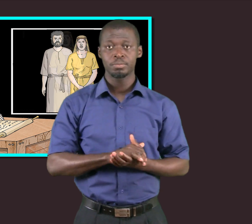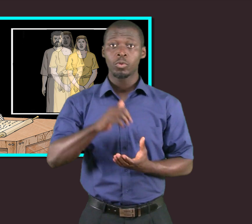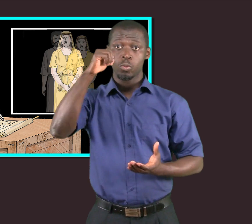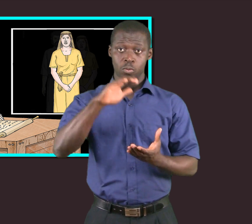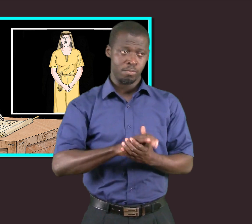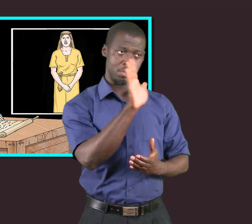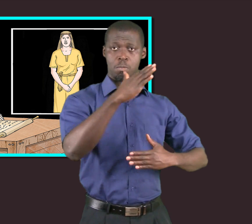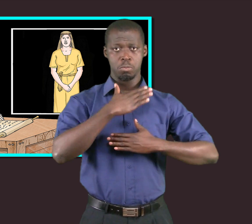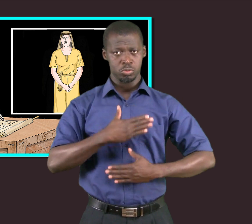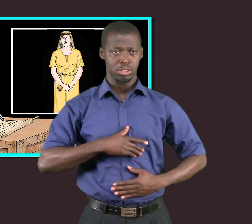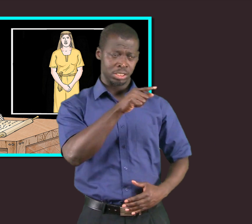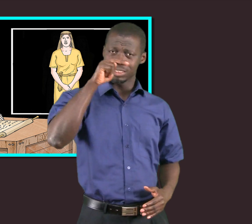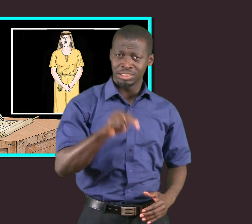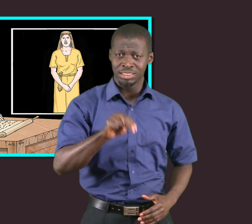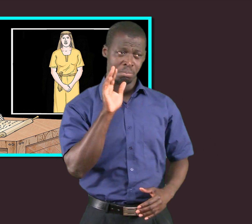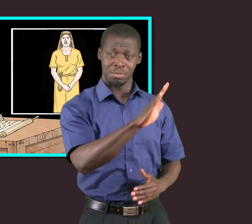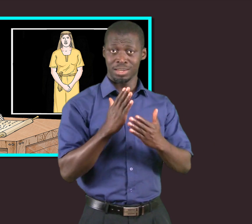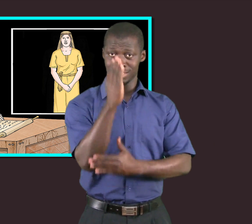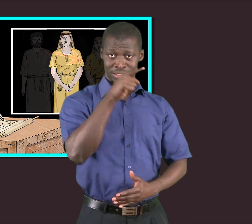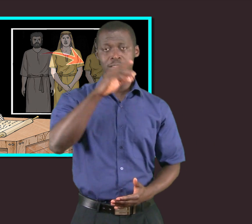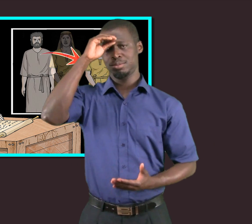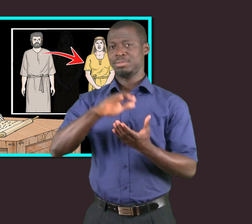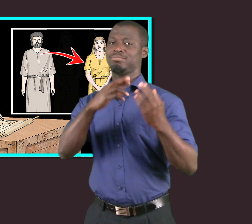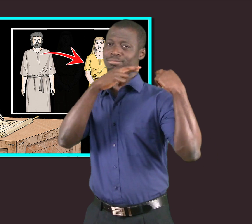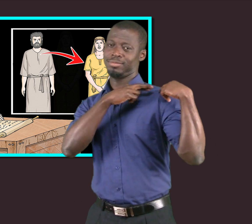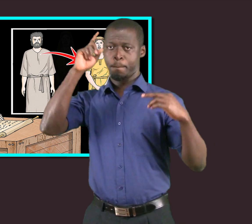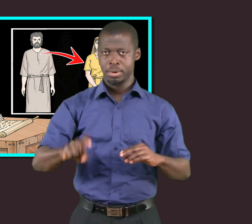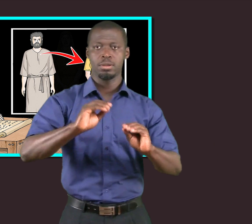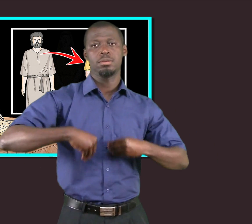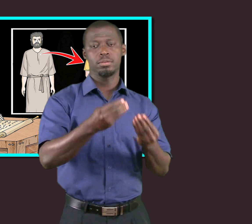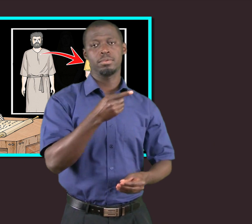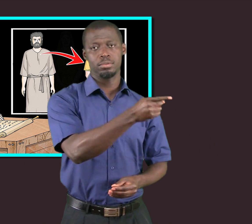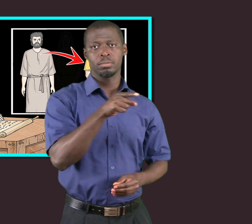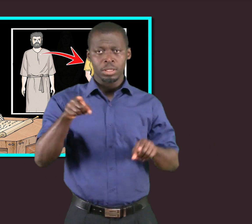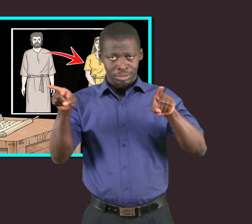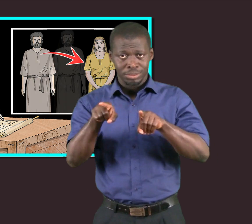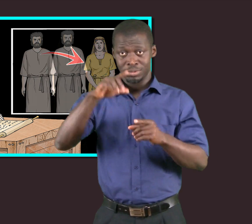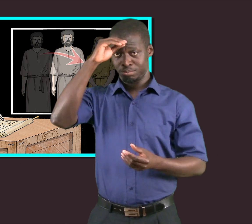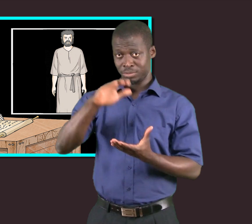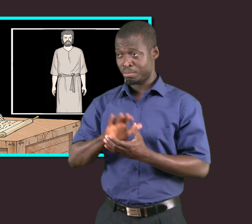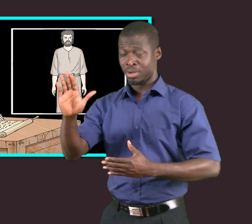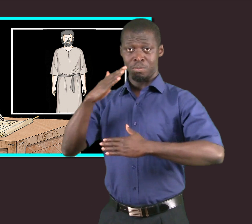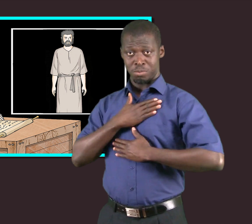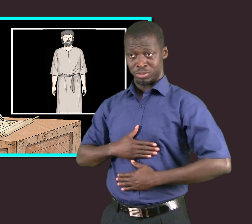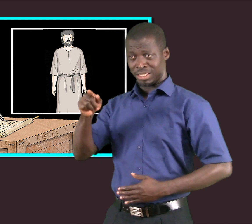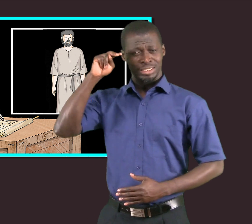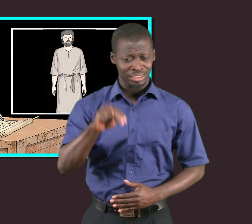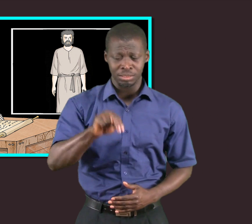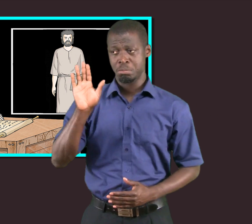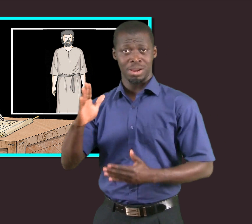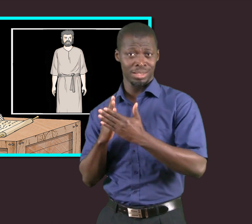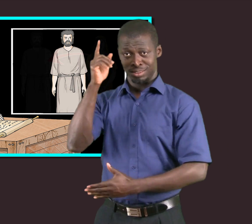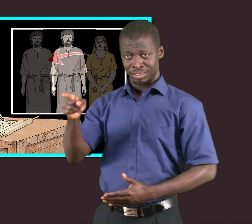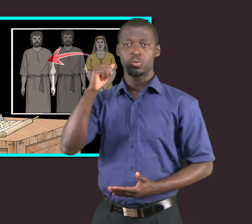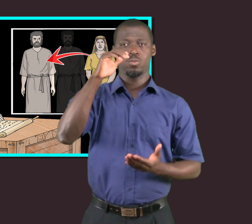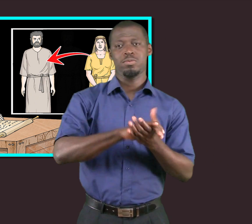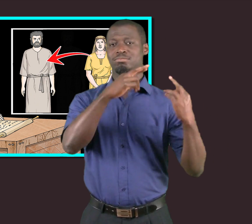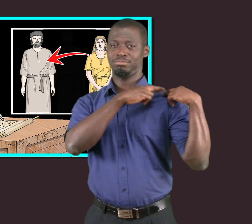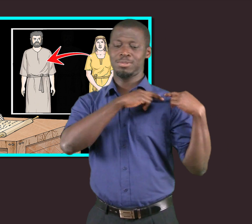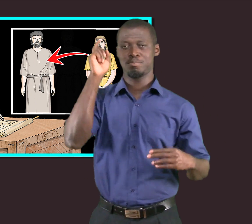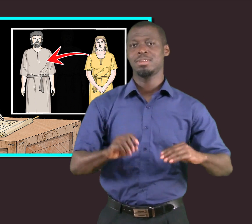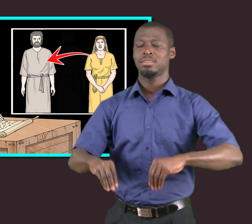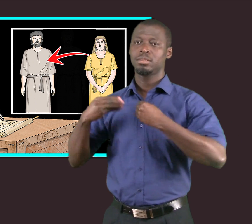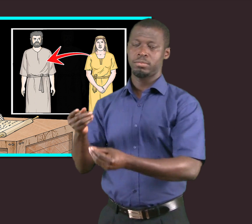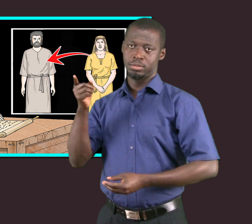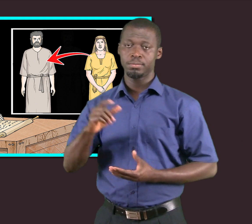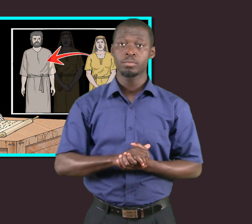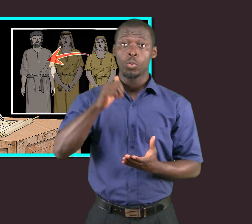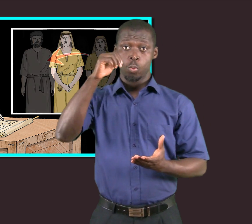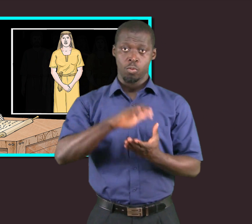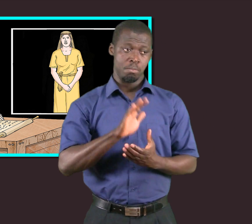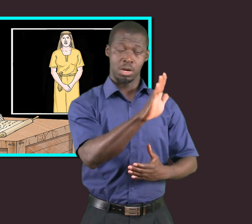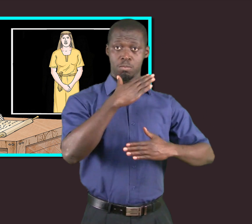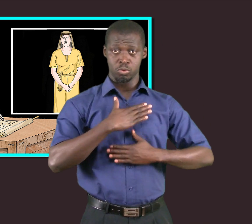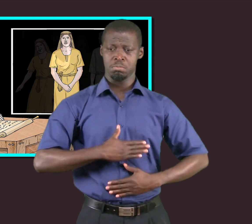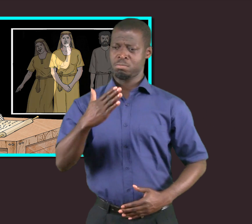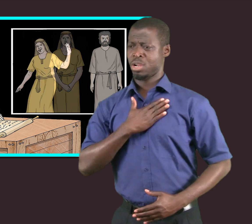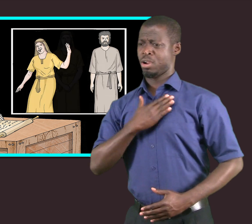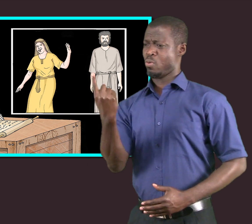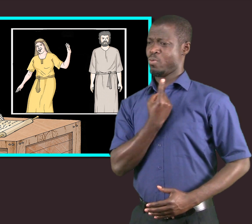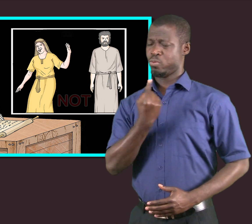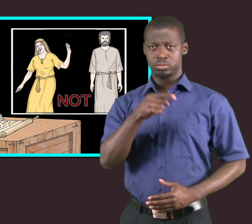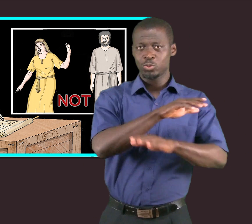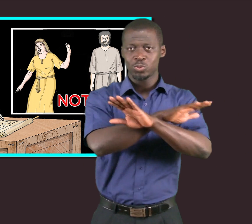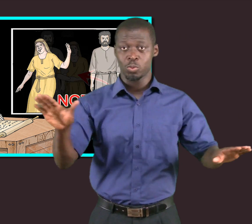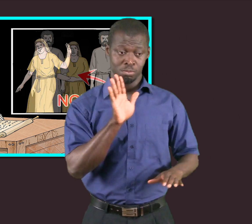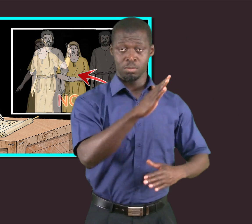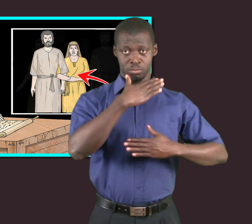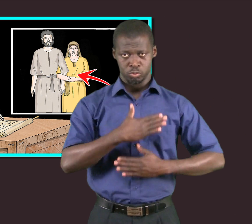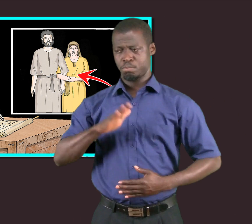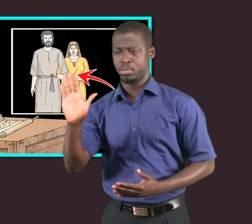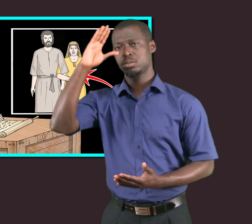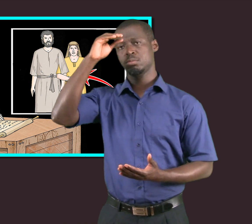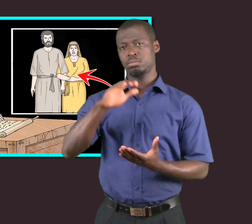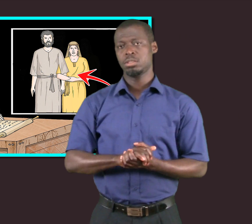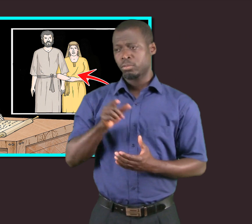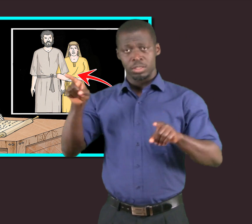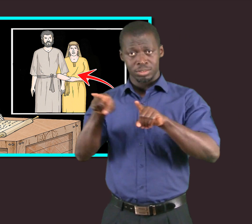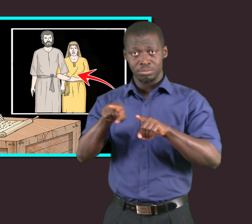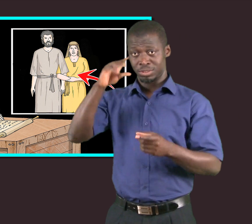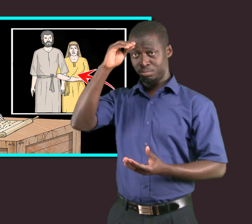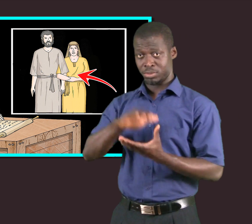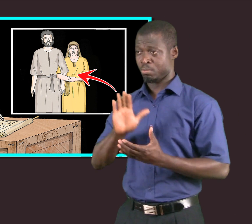The husband should fulfill his marital duty to his wife, and likewise the wife to her husband.